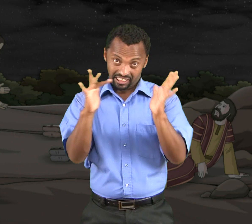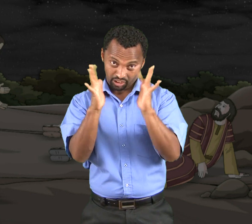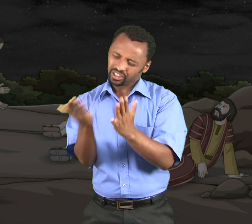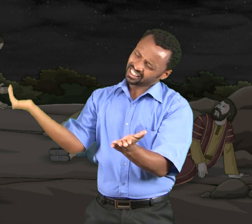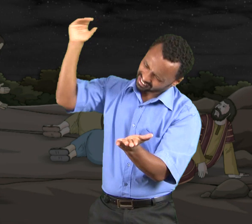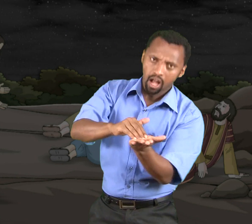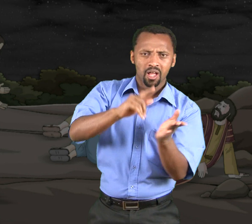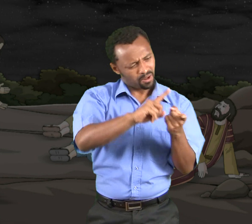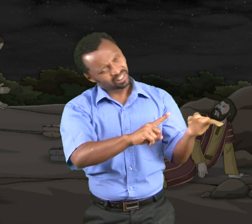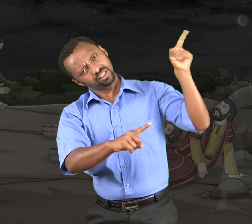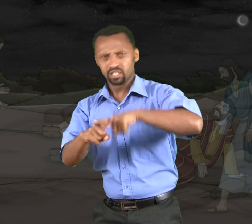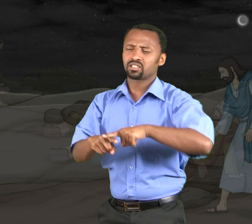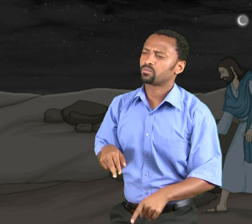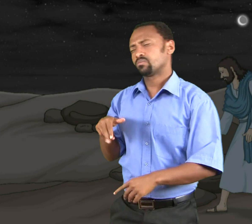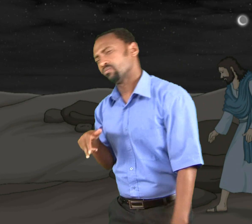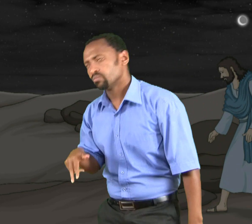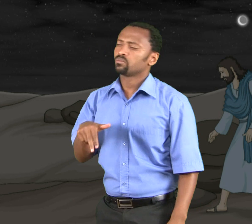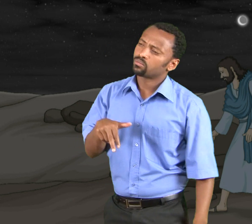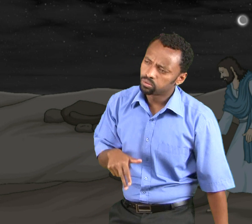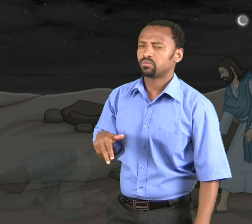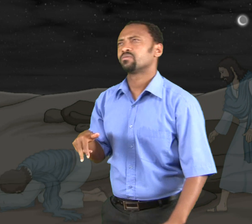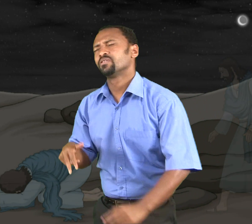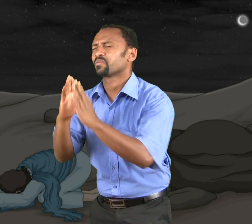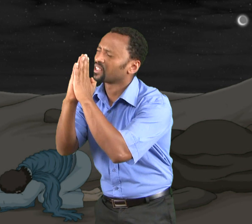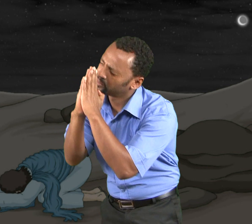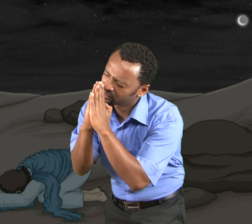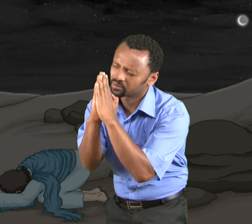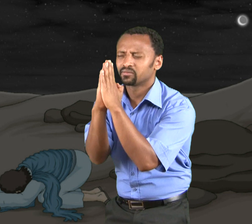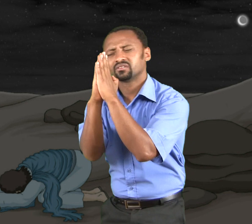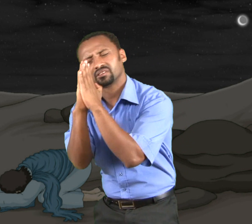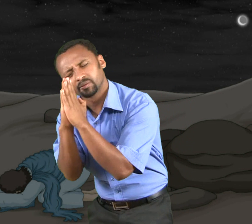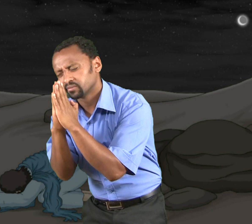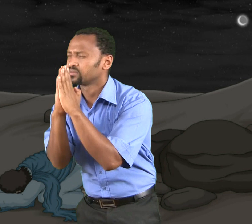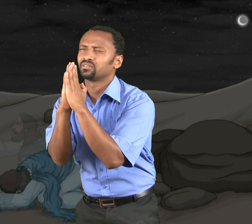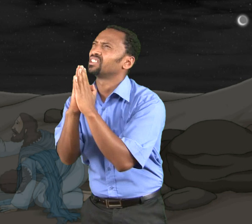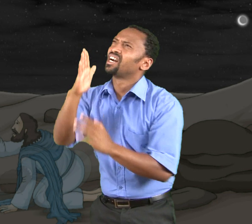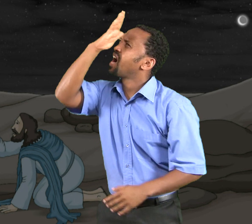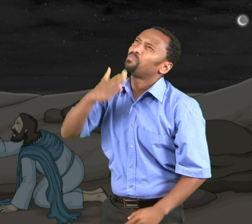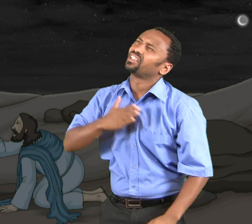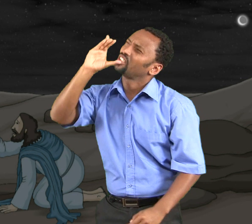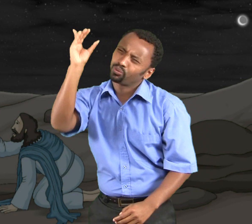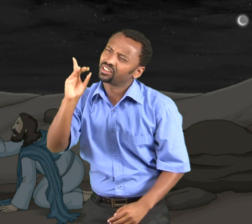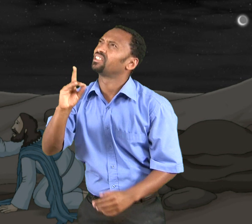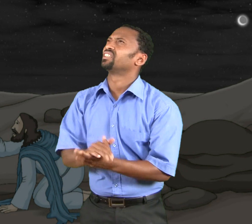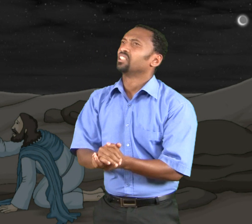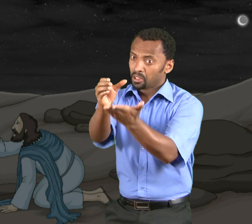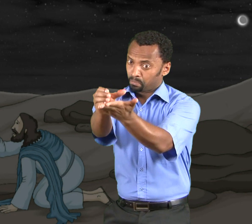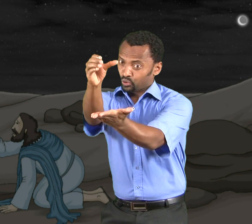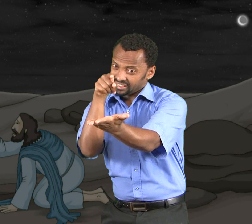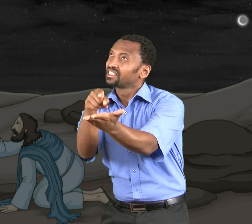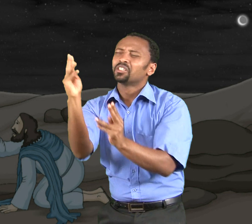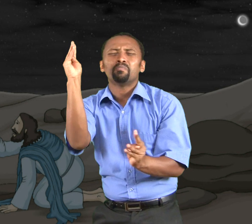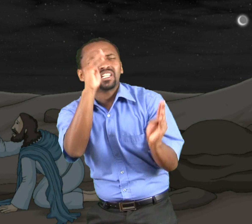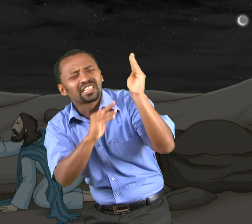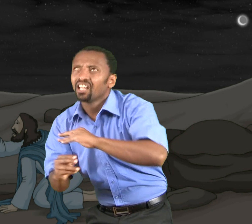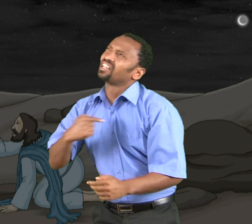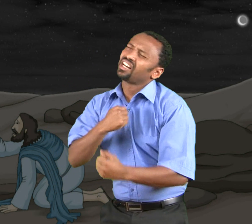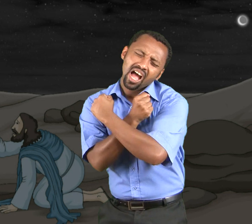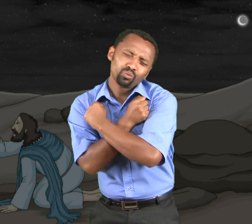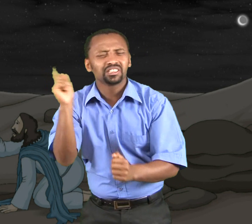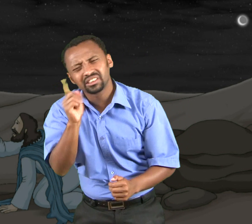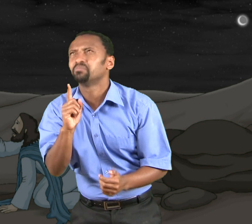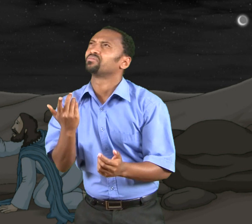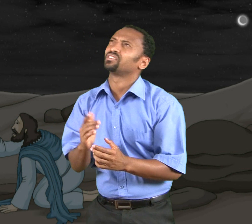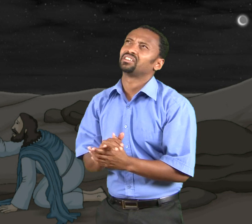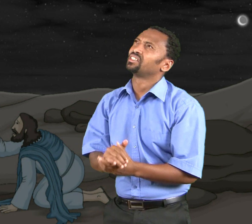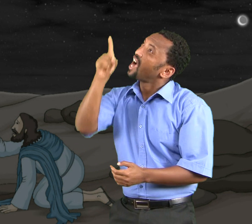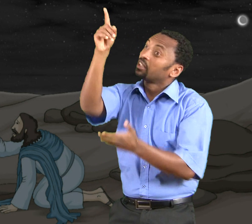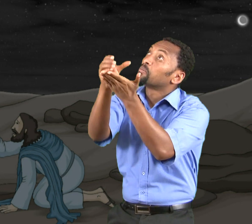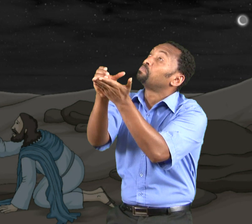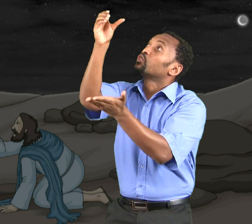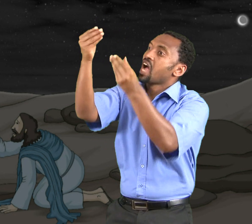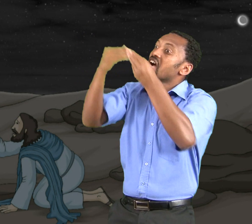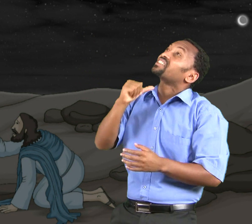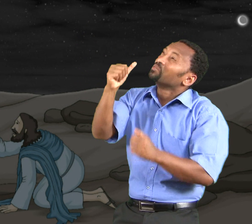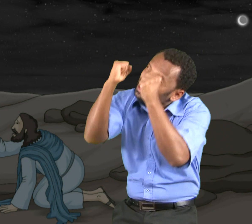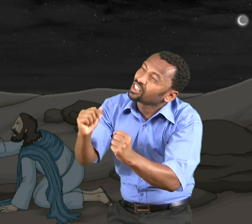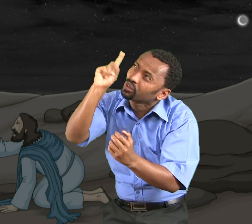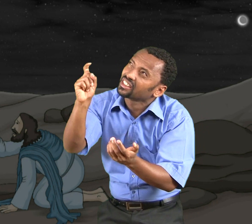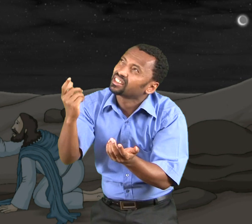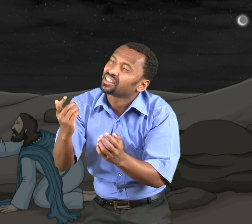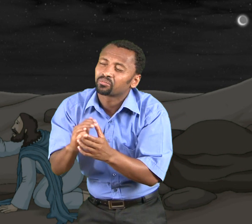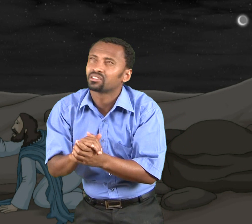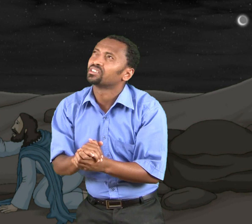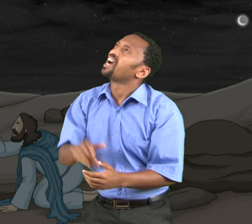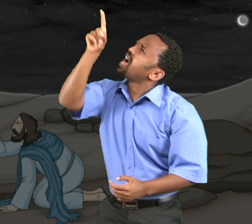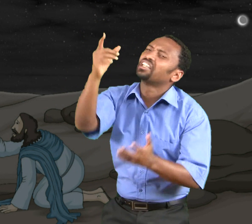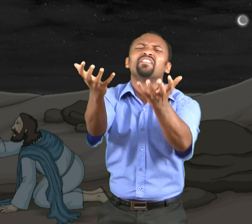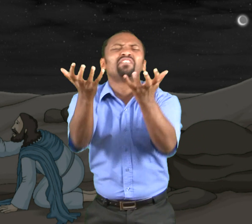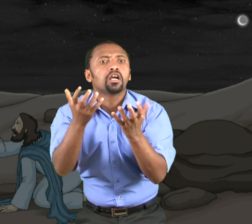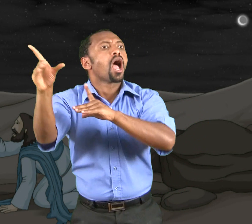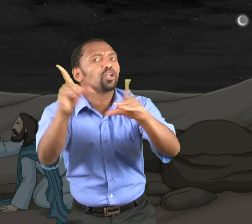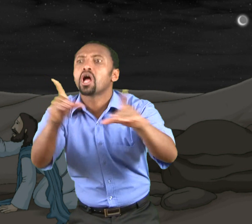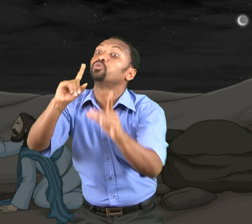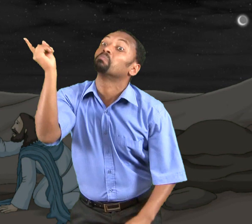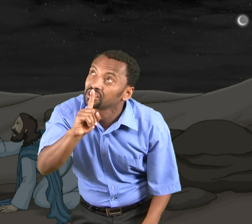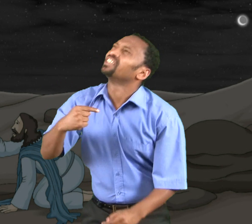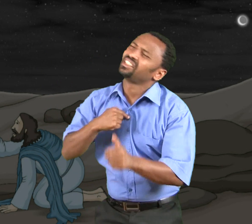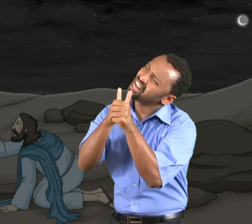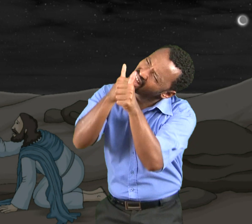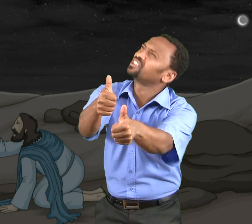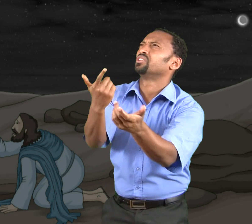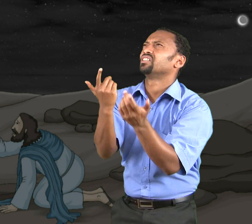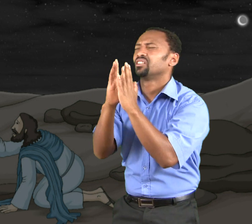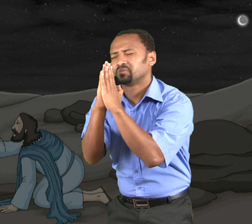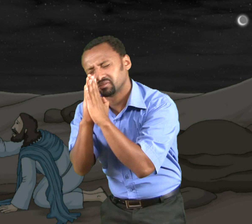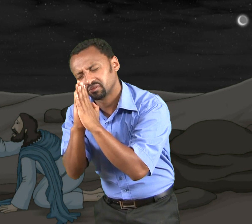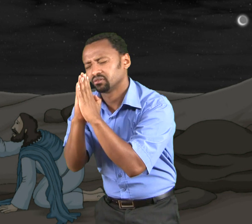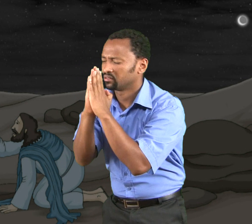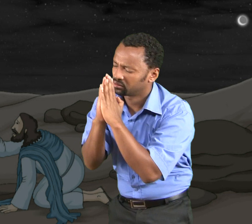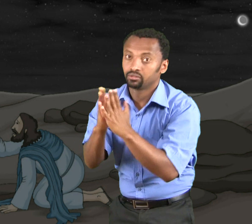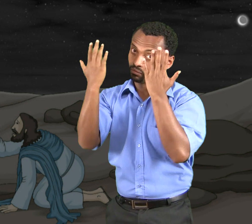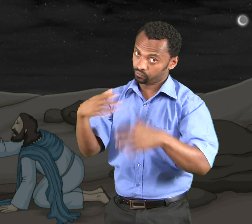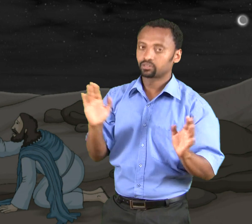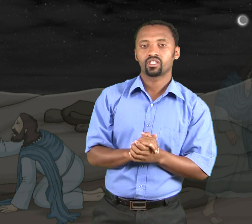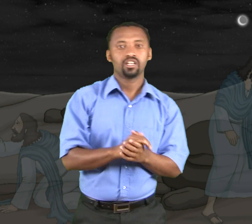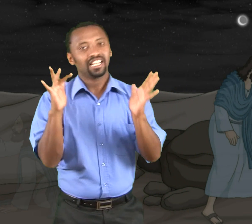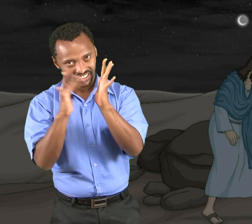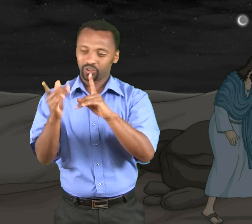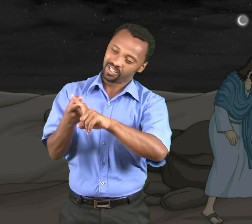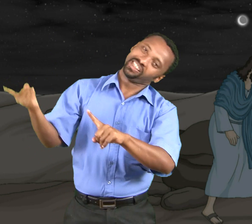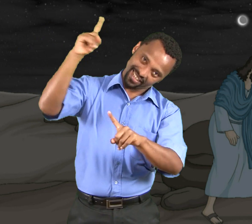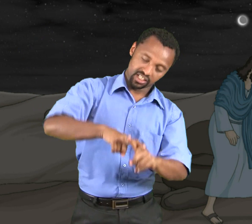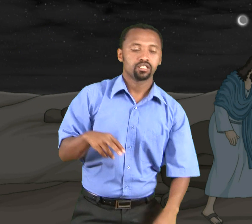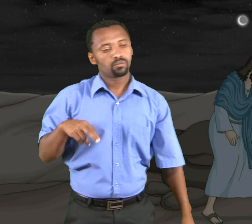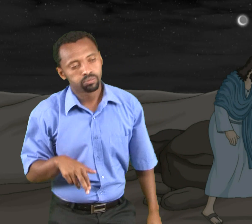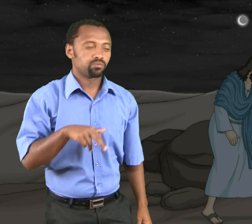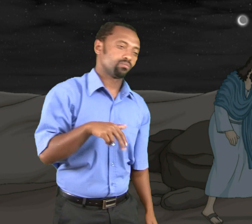A second time He went away and prayed, “My Father, if this cup cannot pass unless I drink it, may Your will be done.”